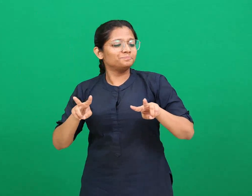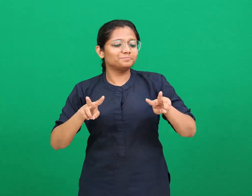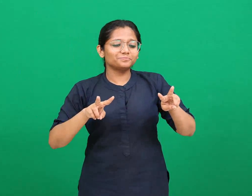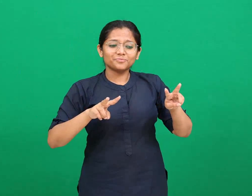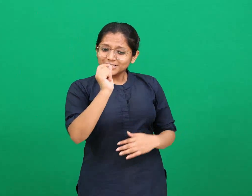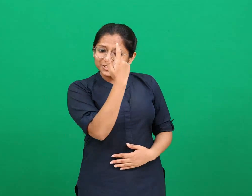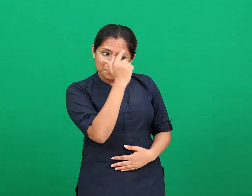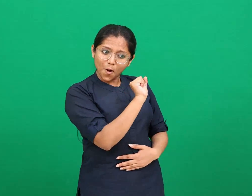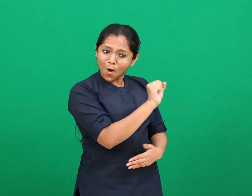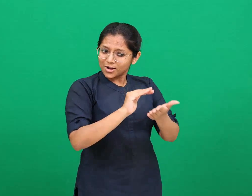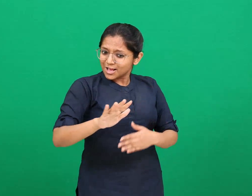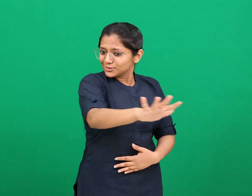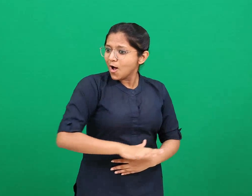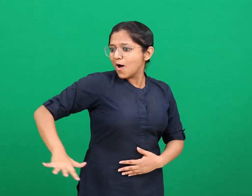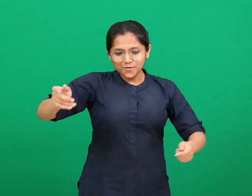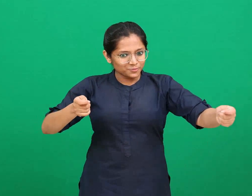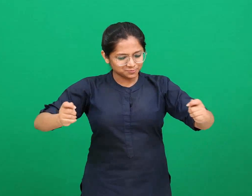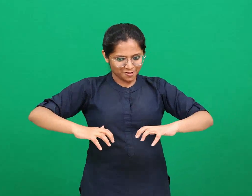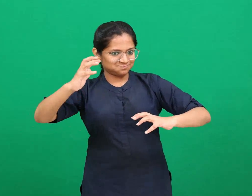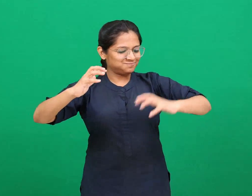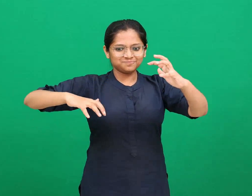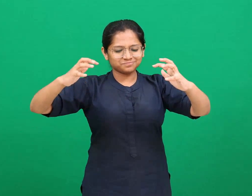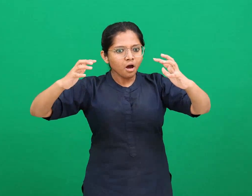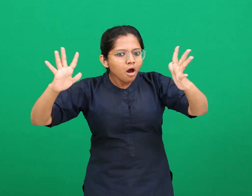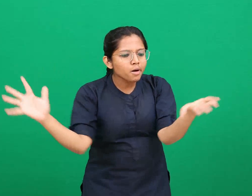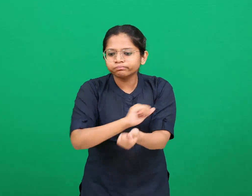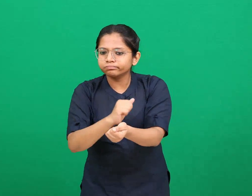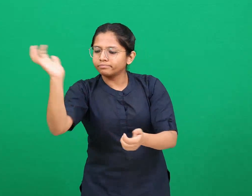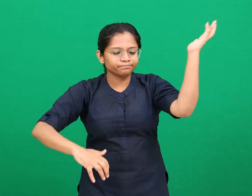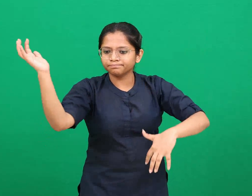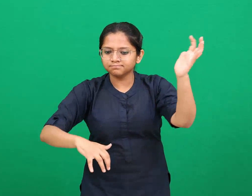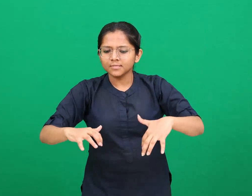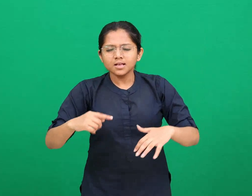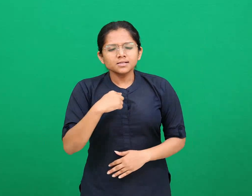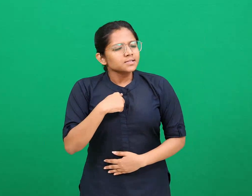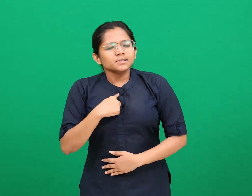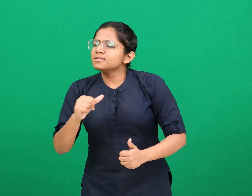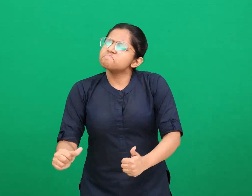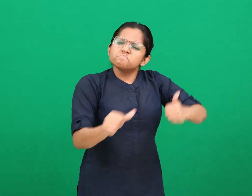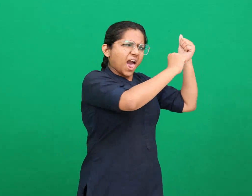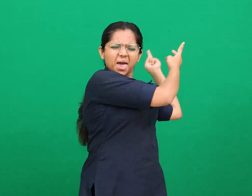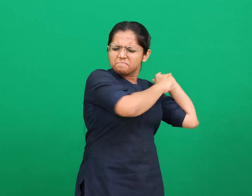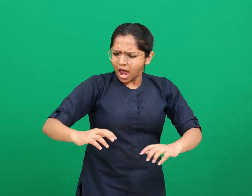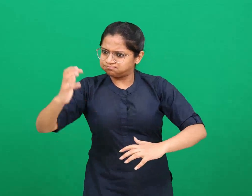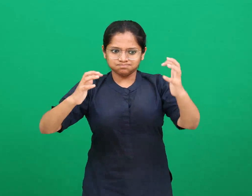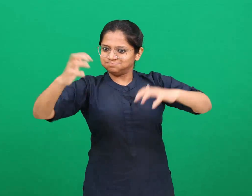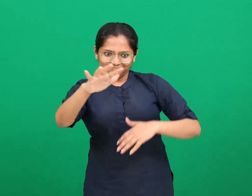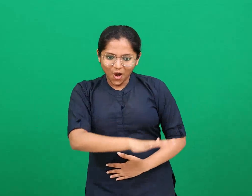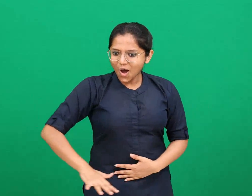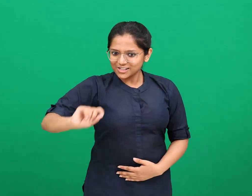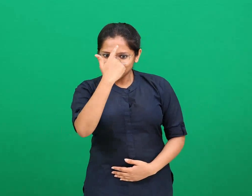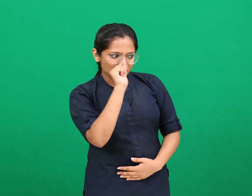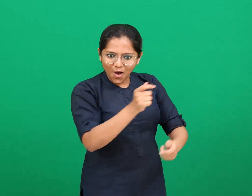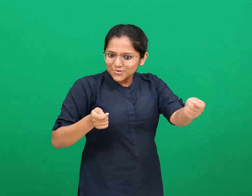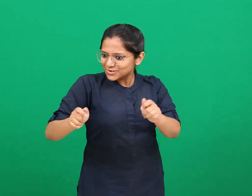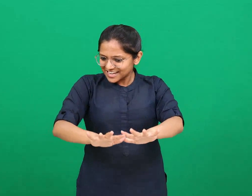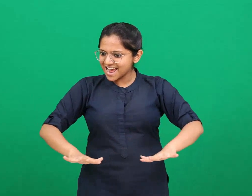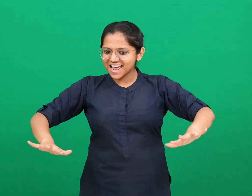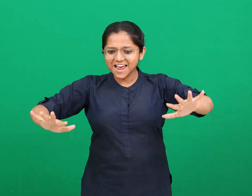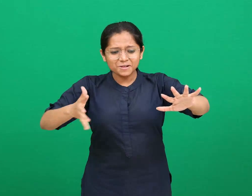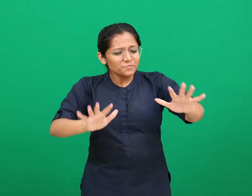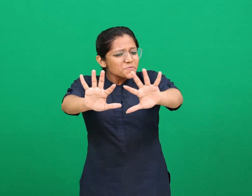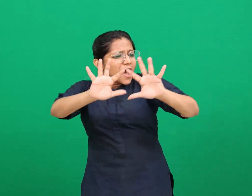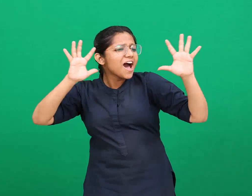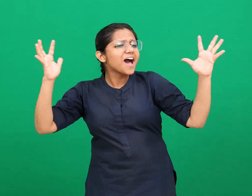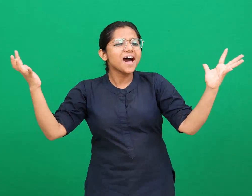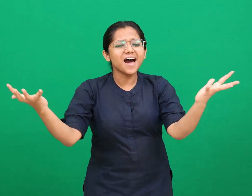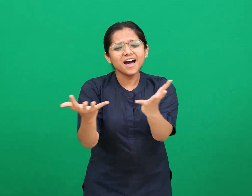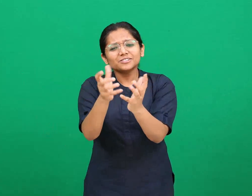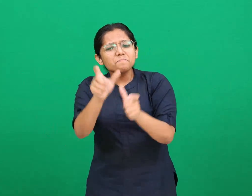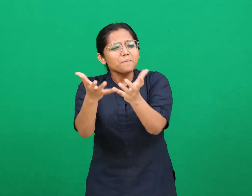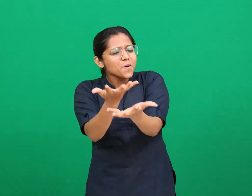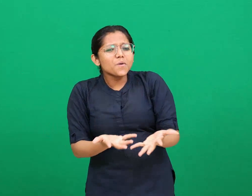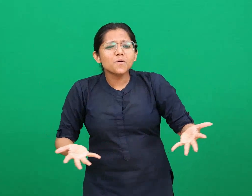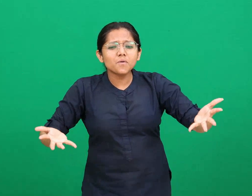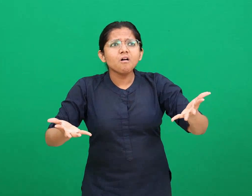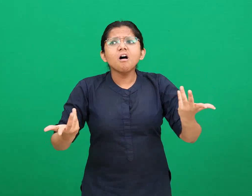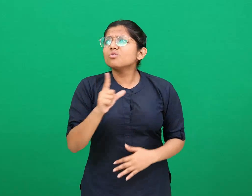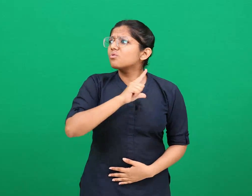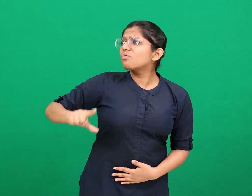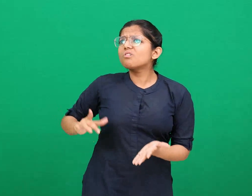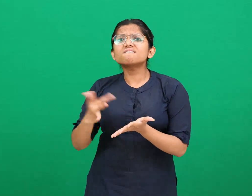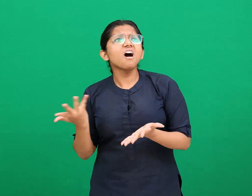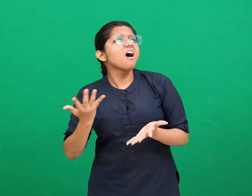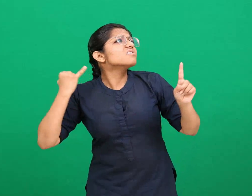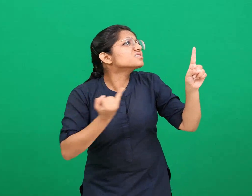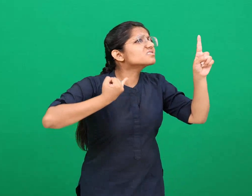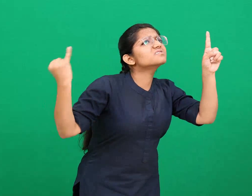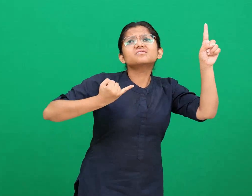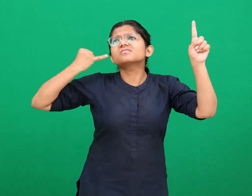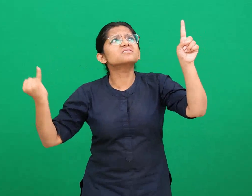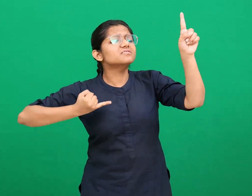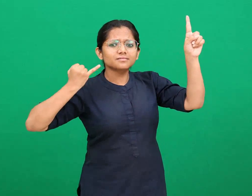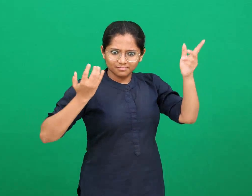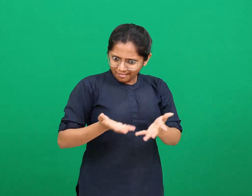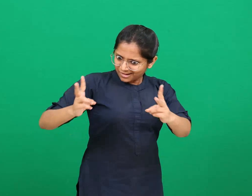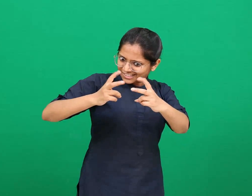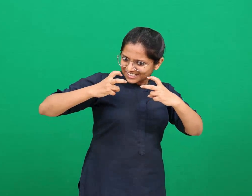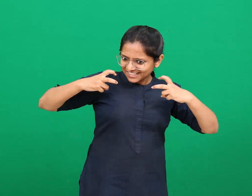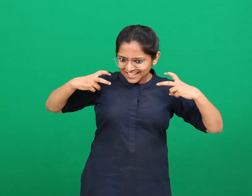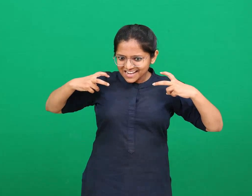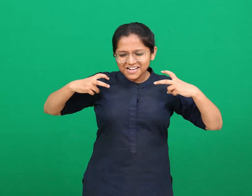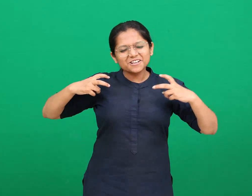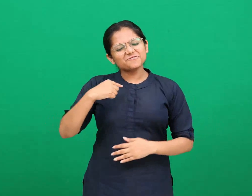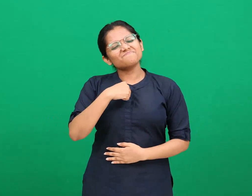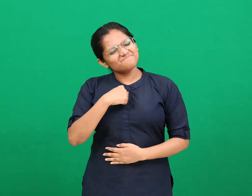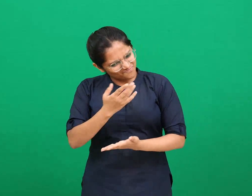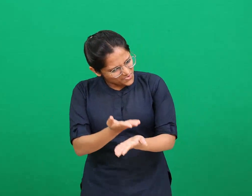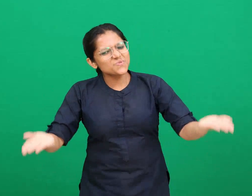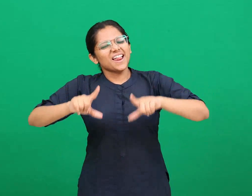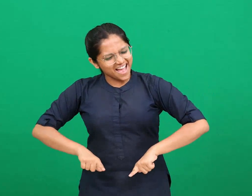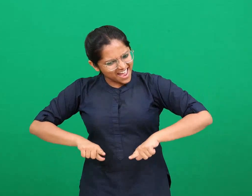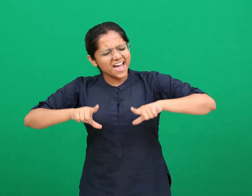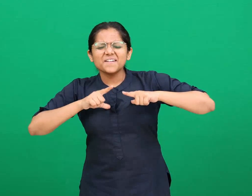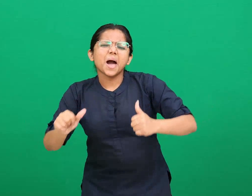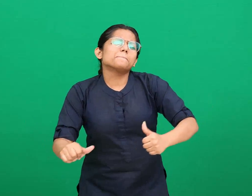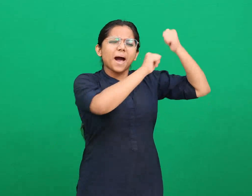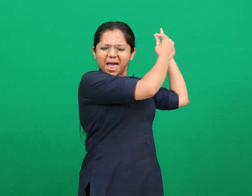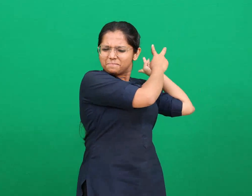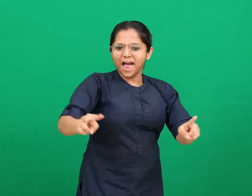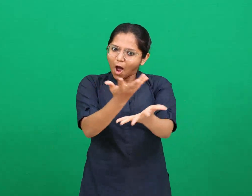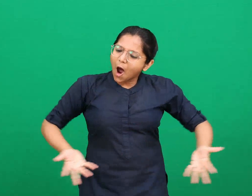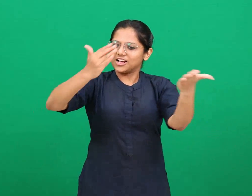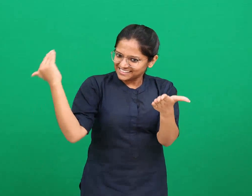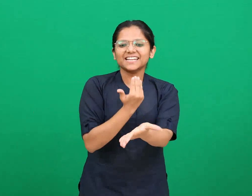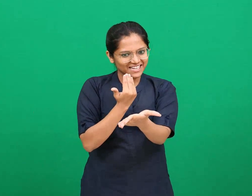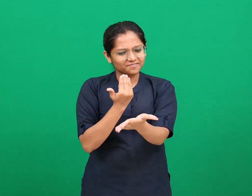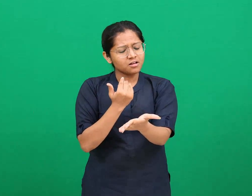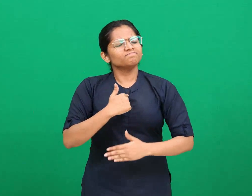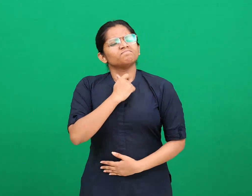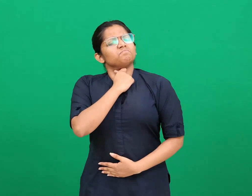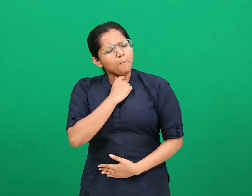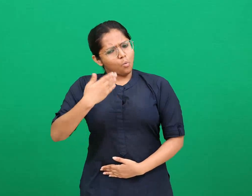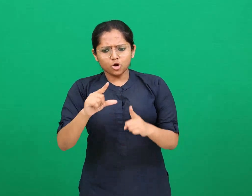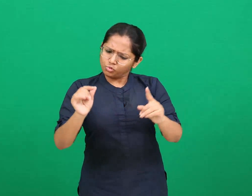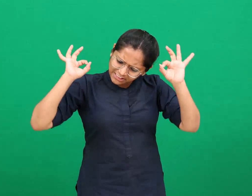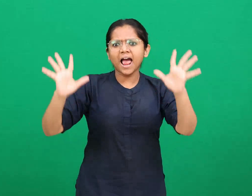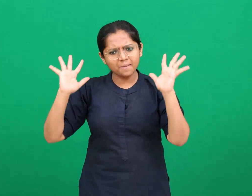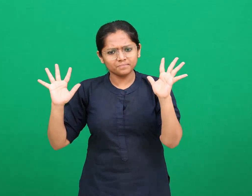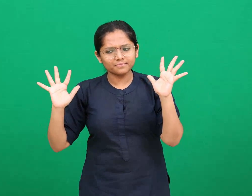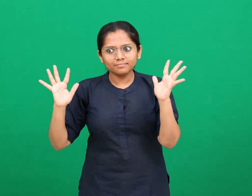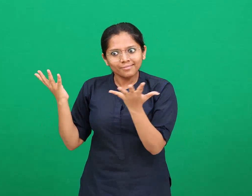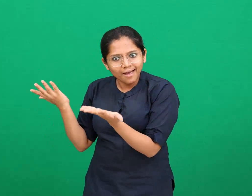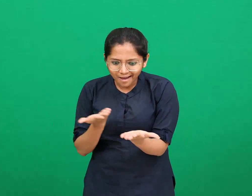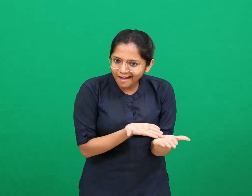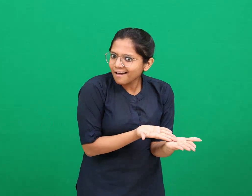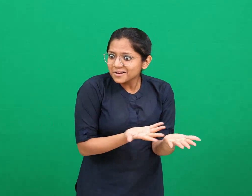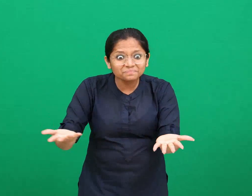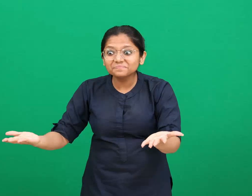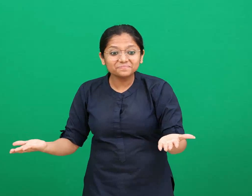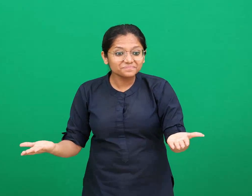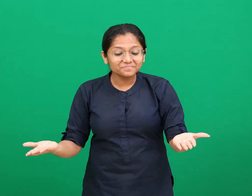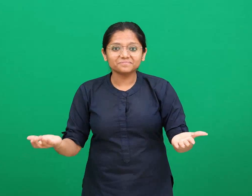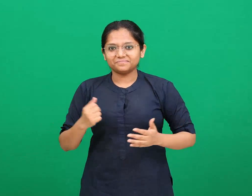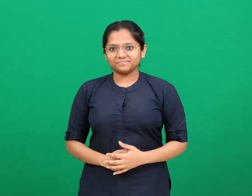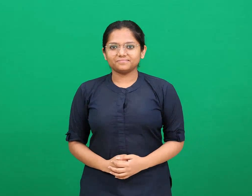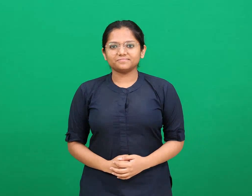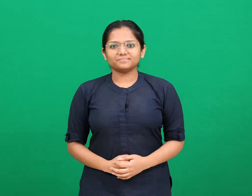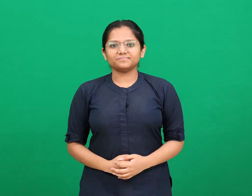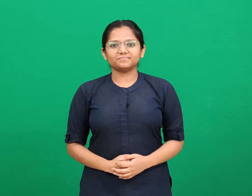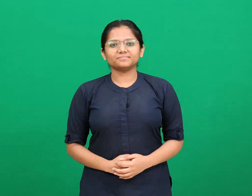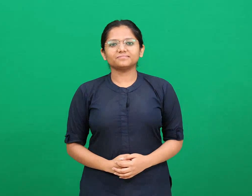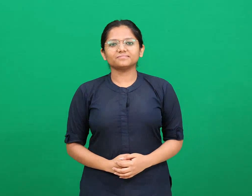Its ruins I will rebuild, and I will restore it, so that the remnant of men may seek the Lord, and all the Gentiles who are called by My name, says the Lord who does these things